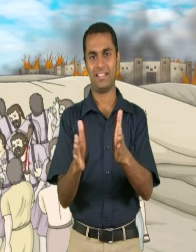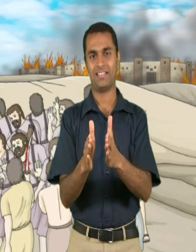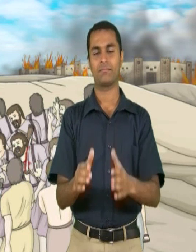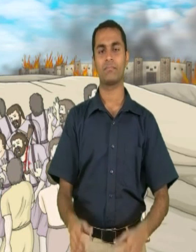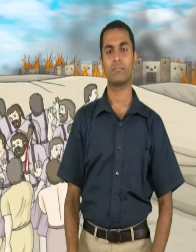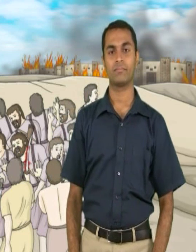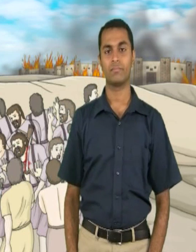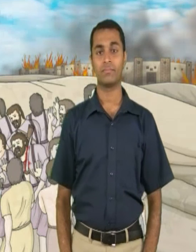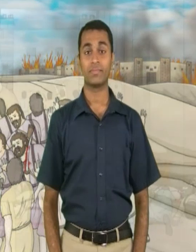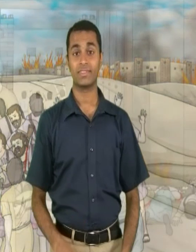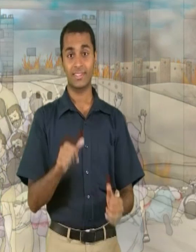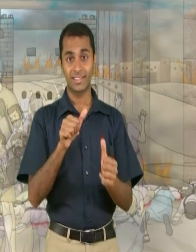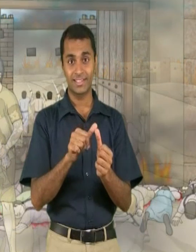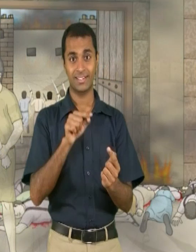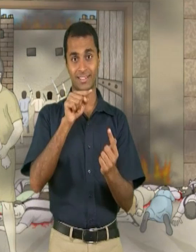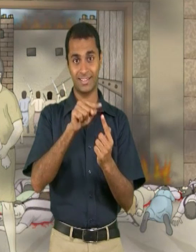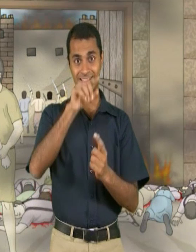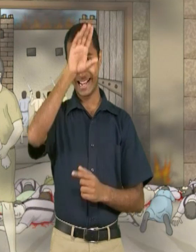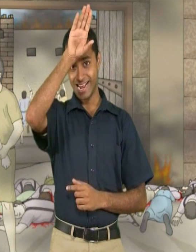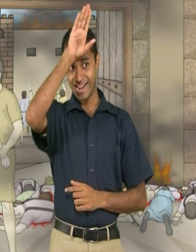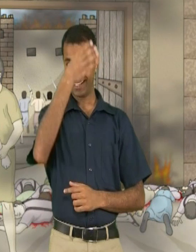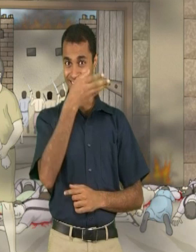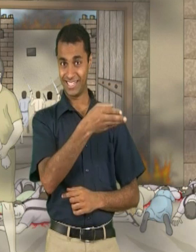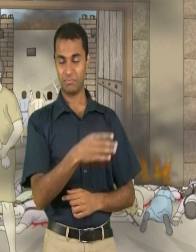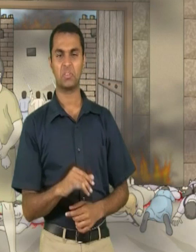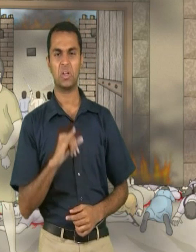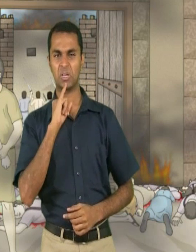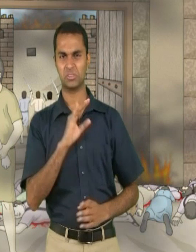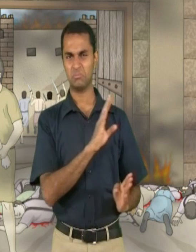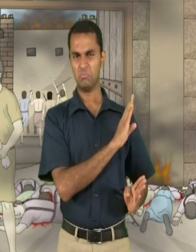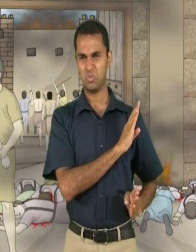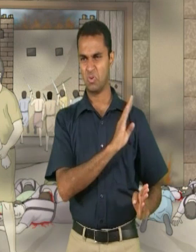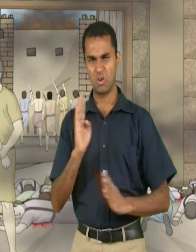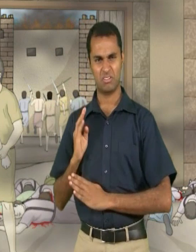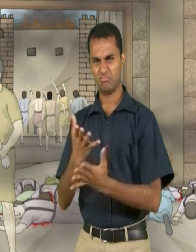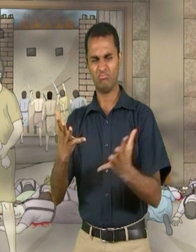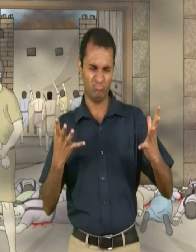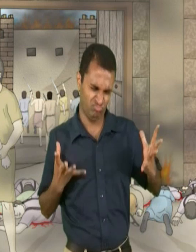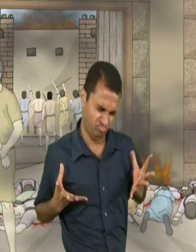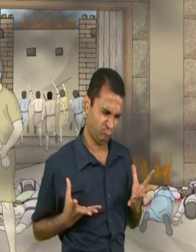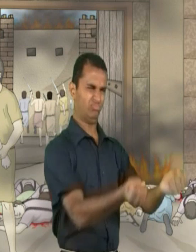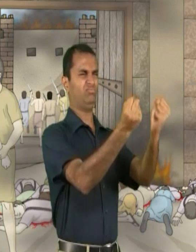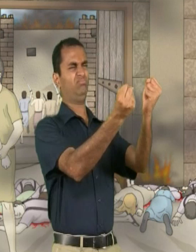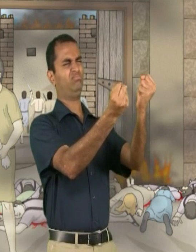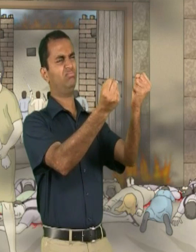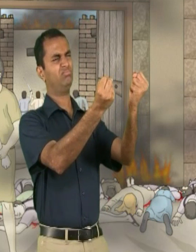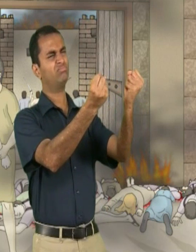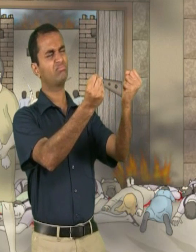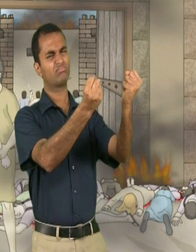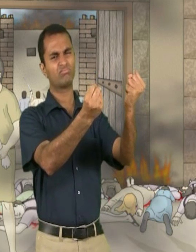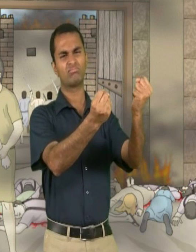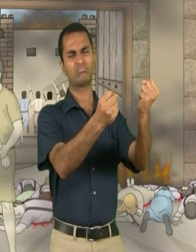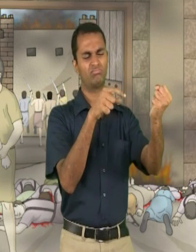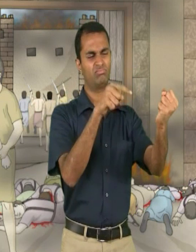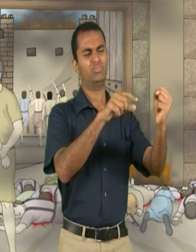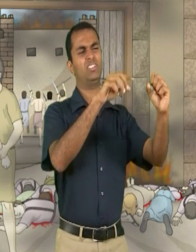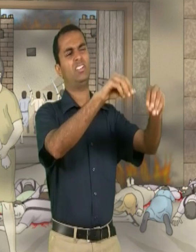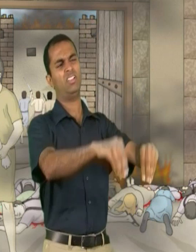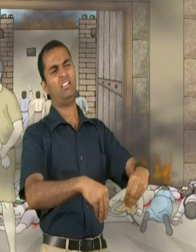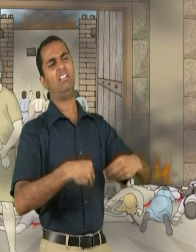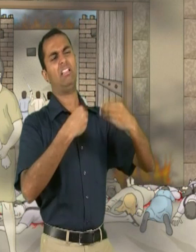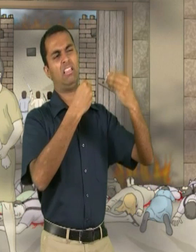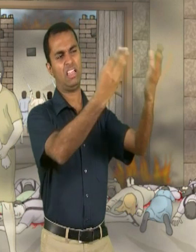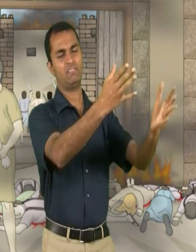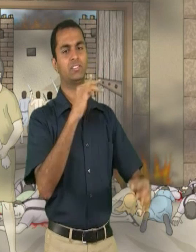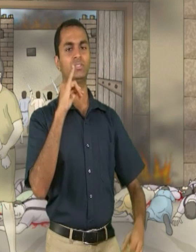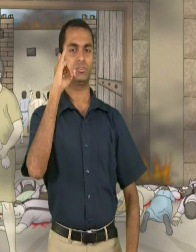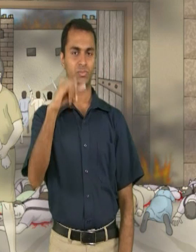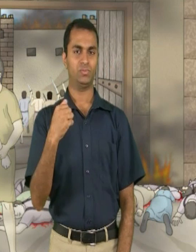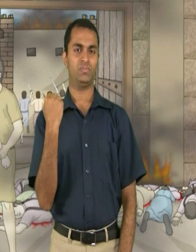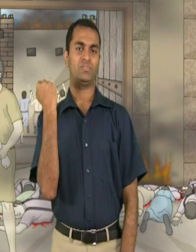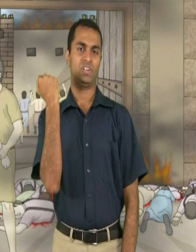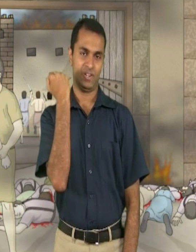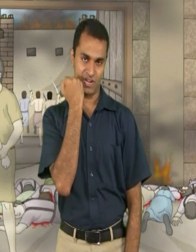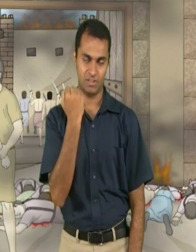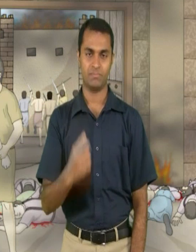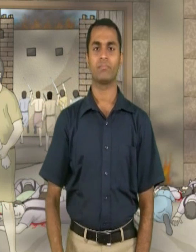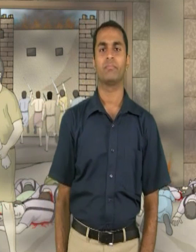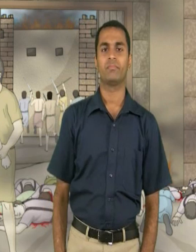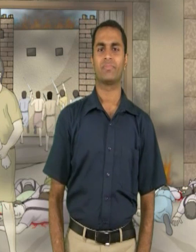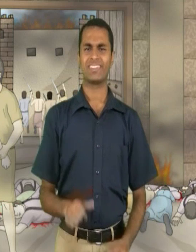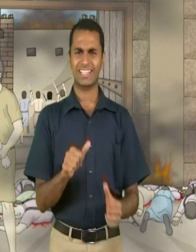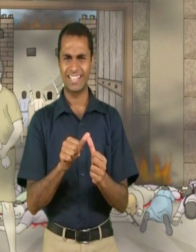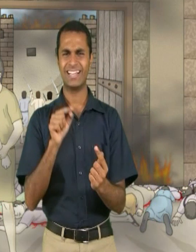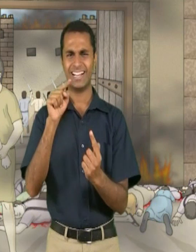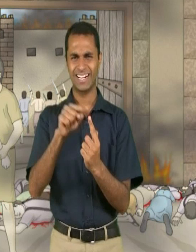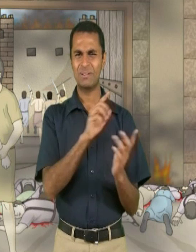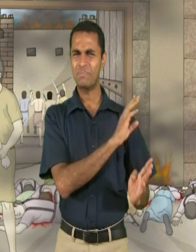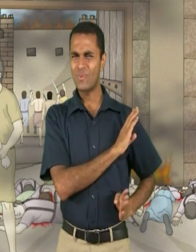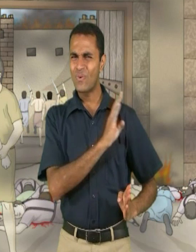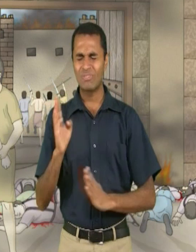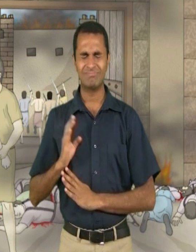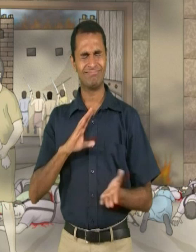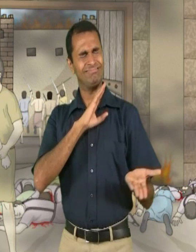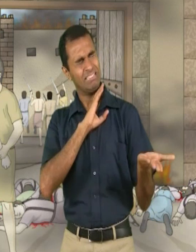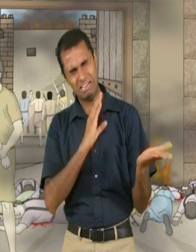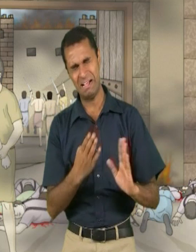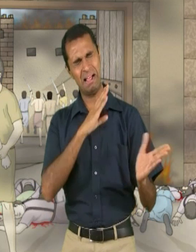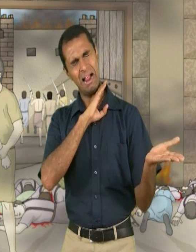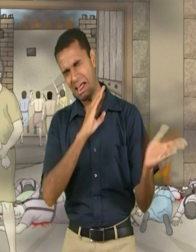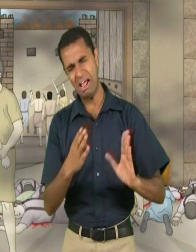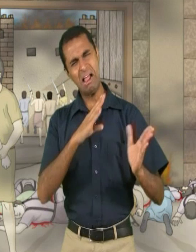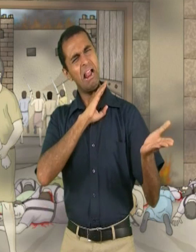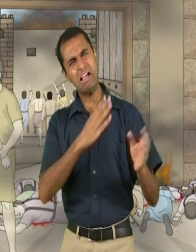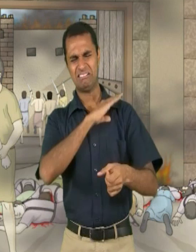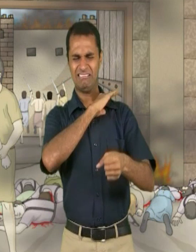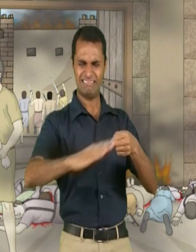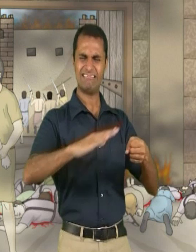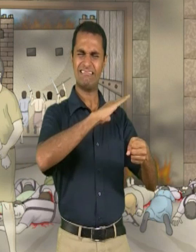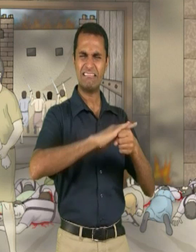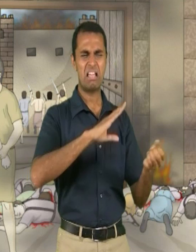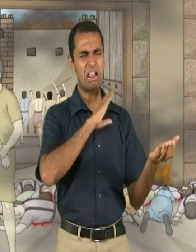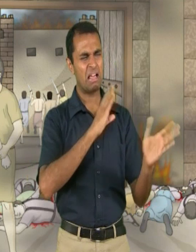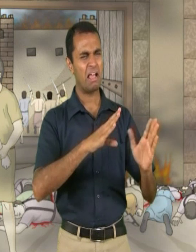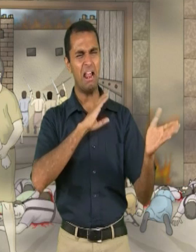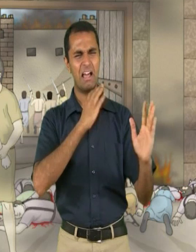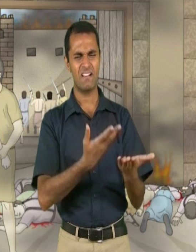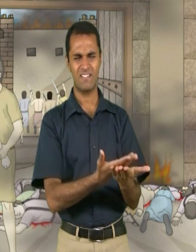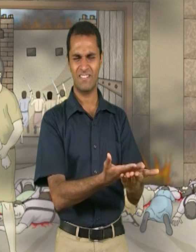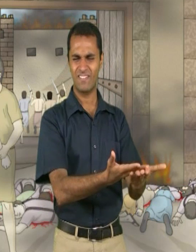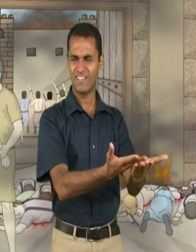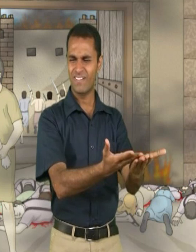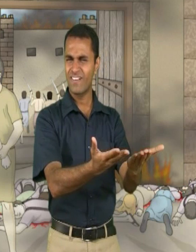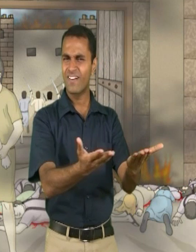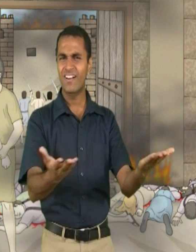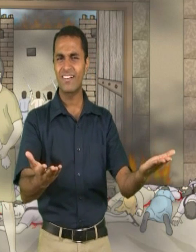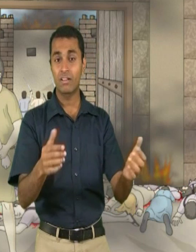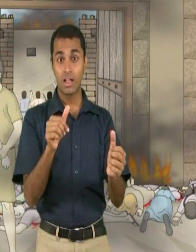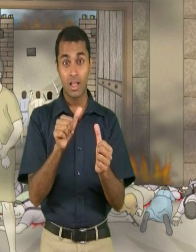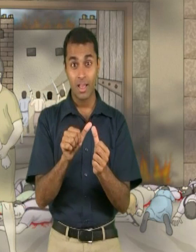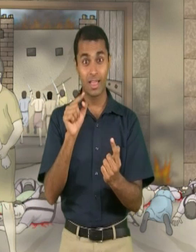But they took the king of Ai alive and brought him to Joshua.